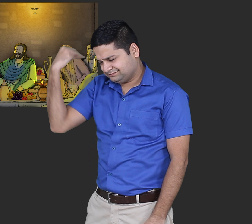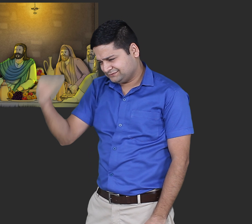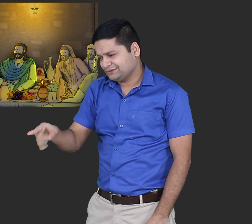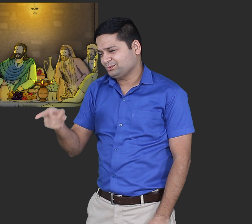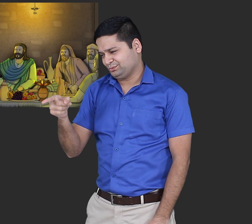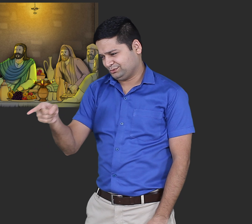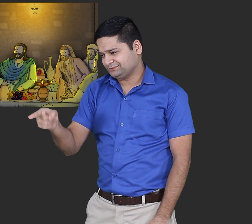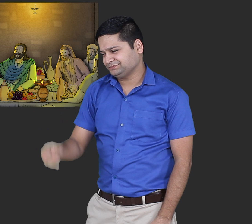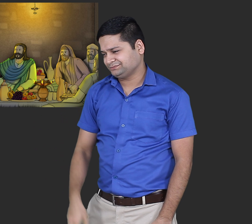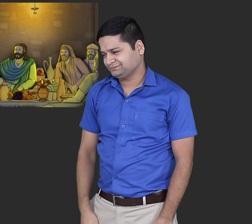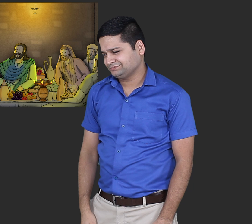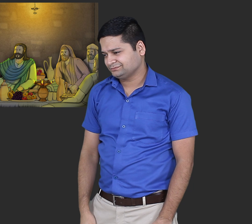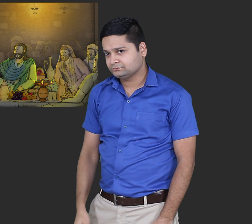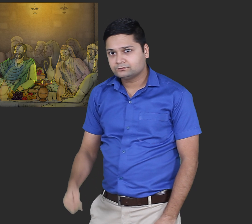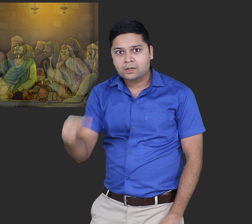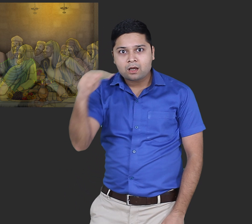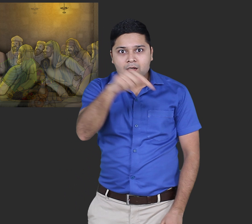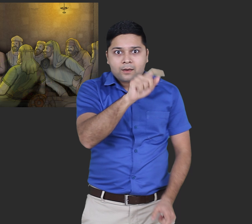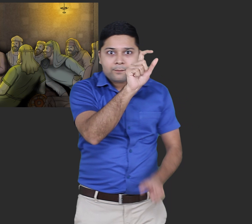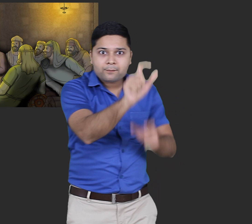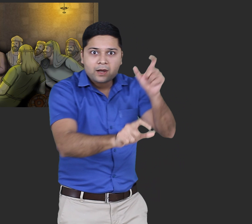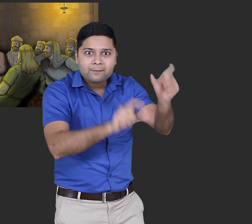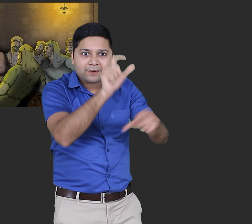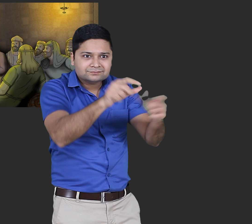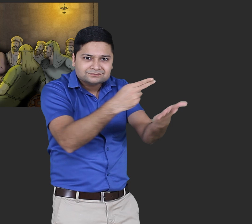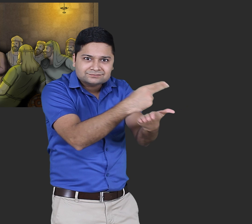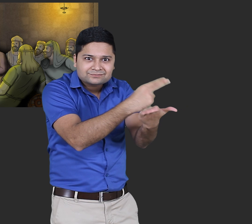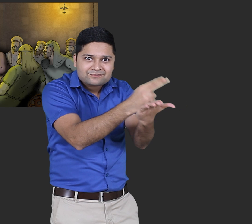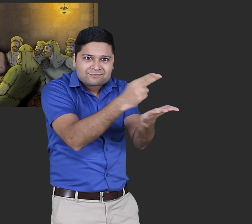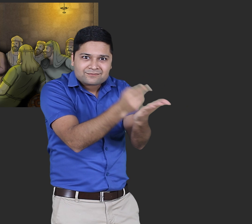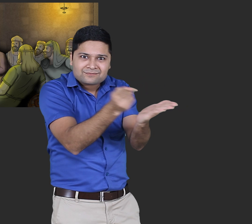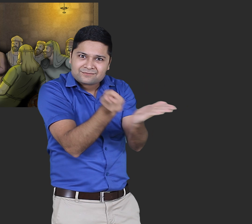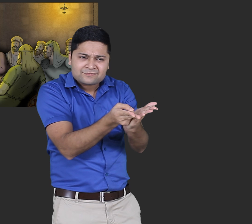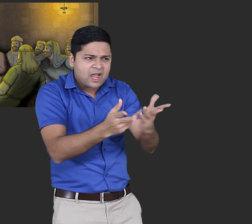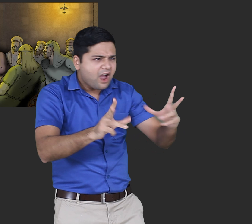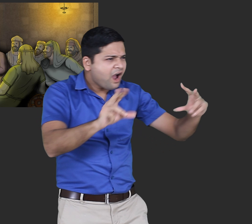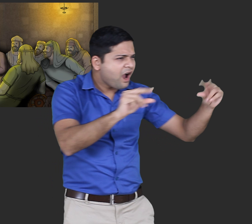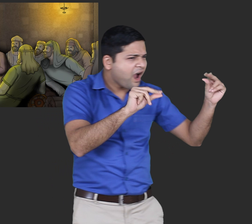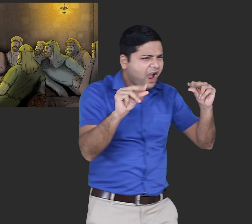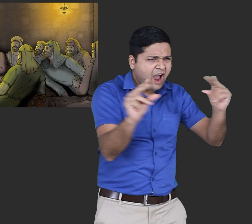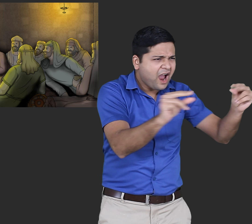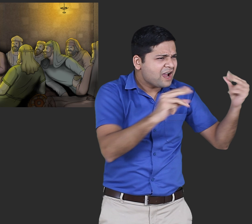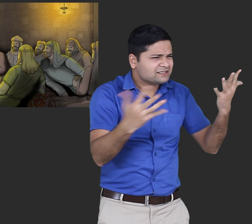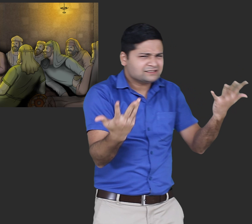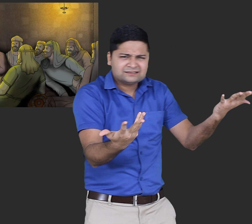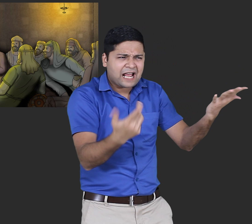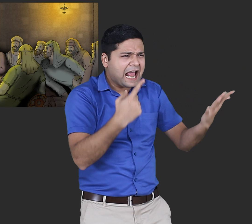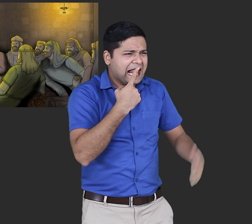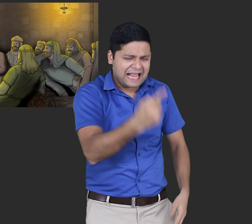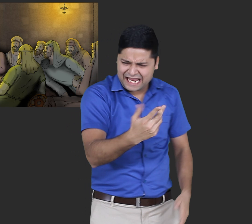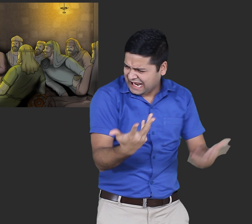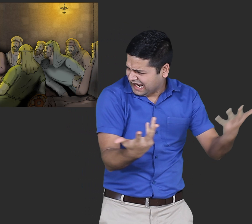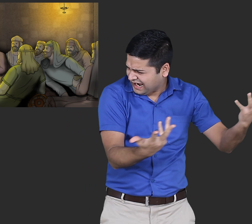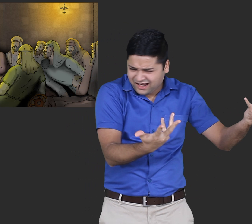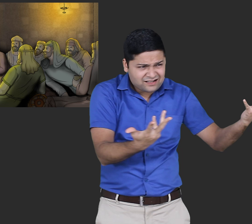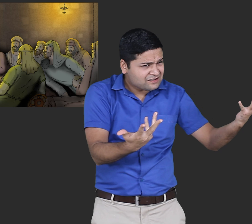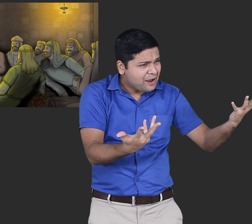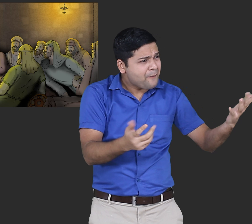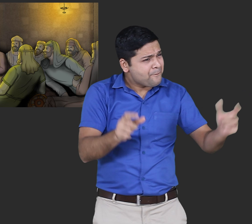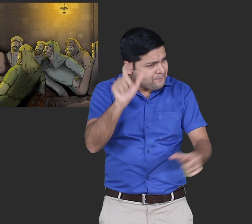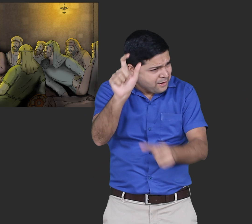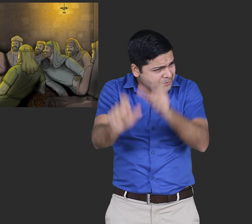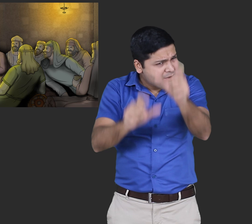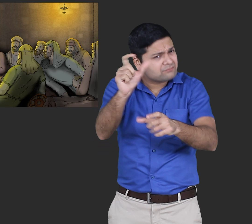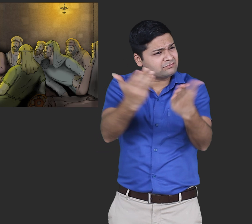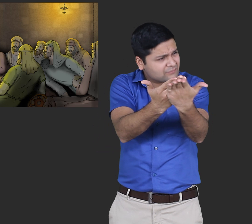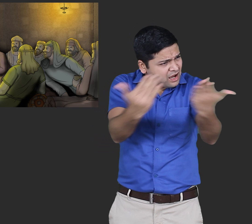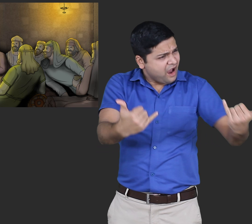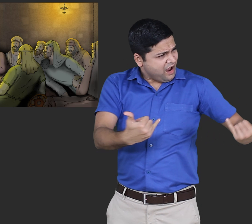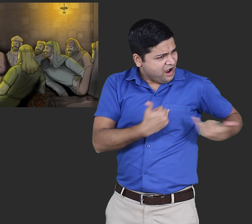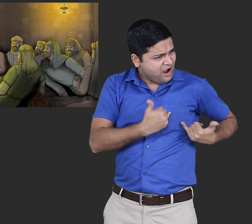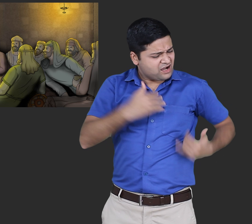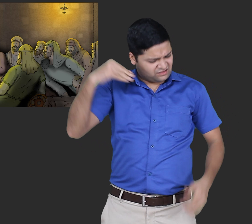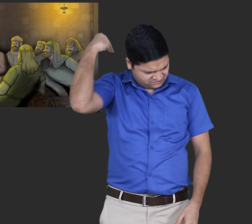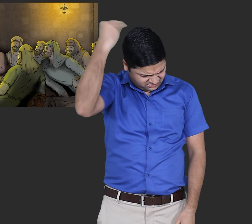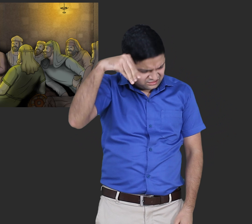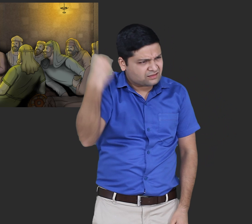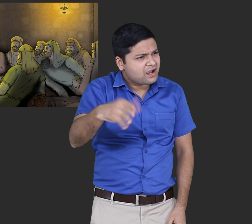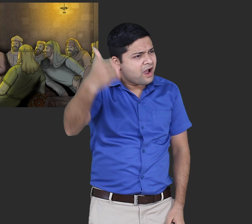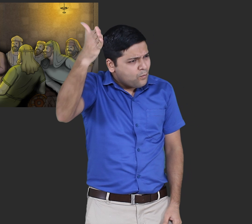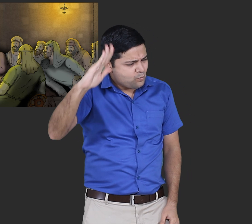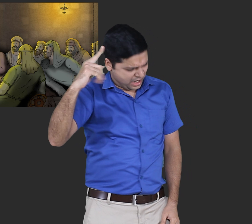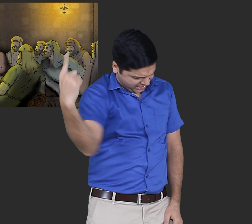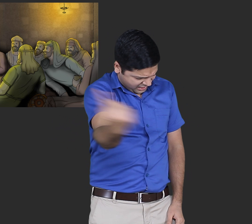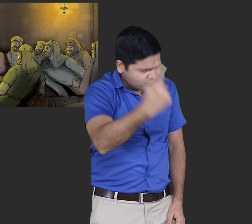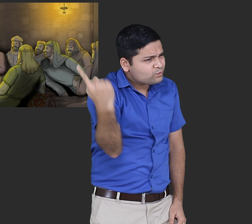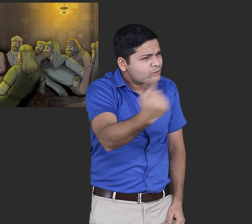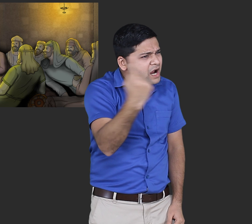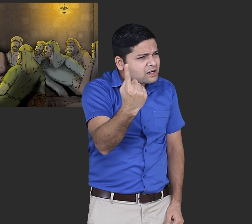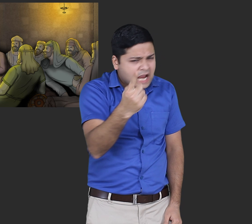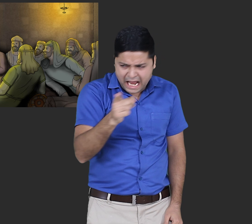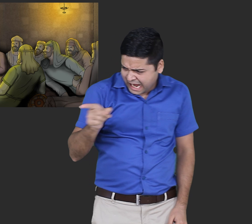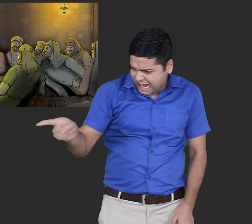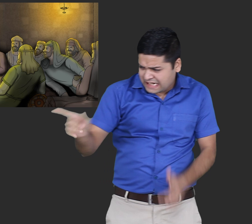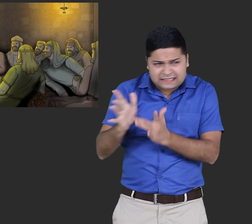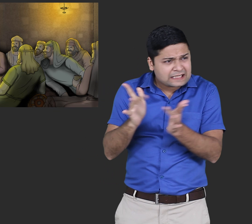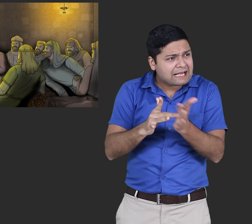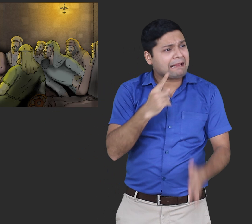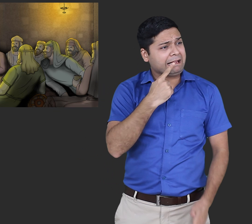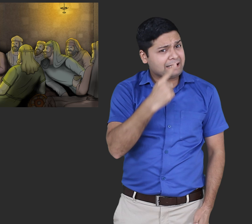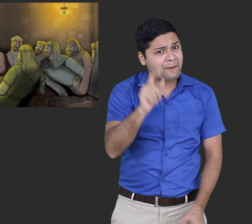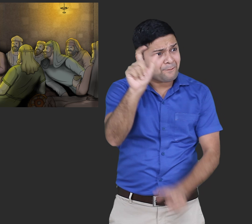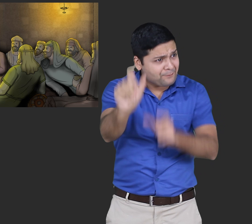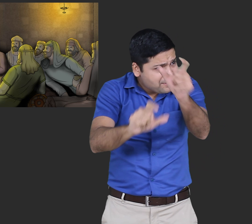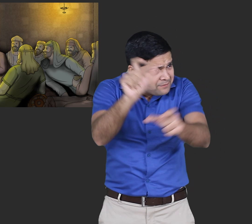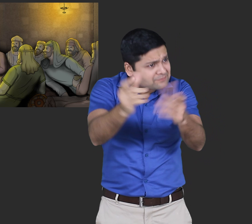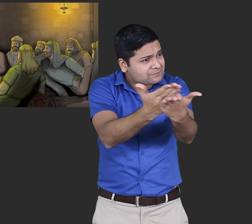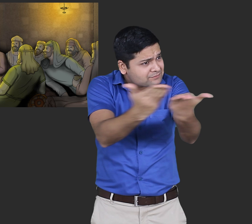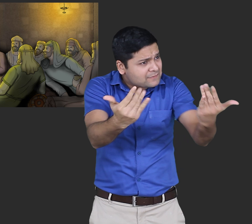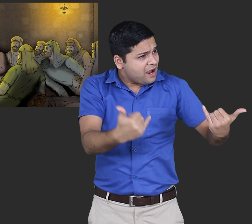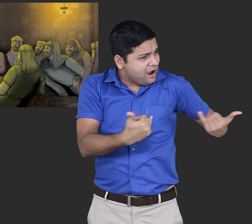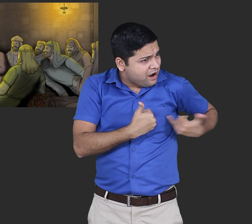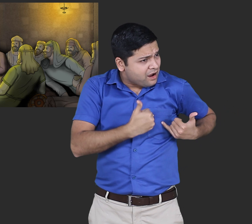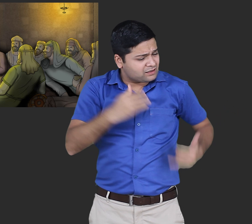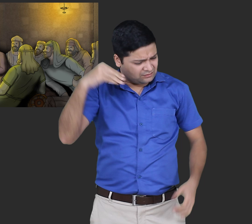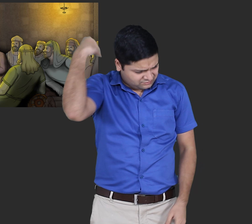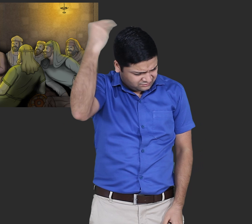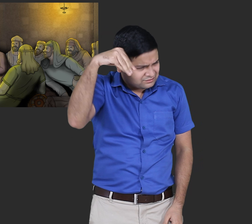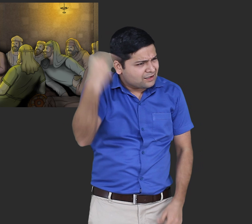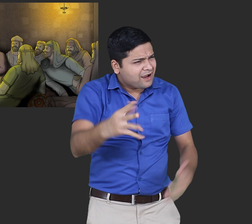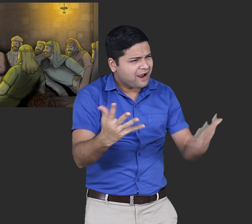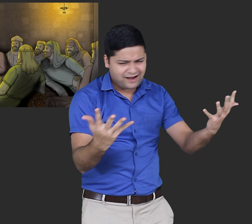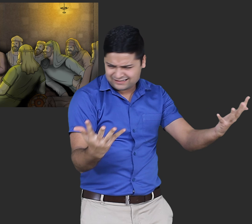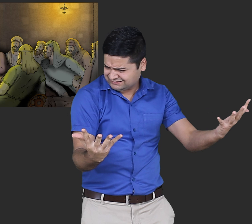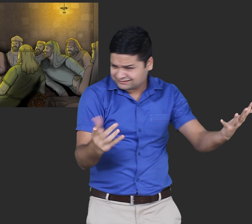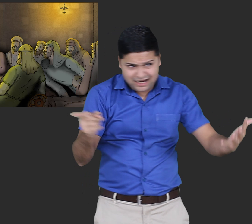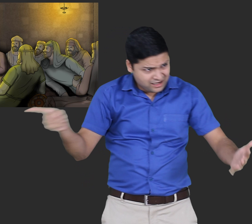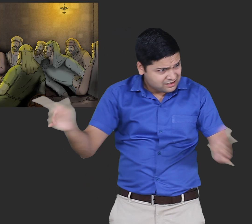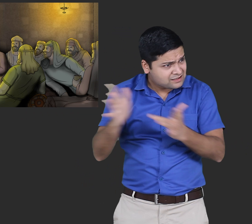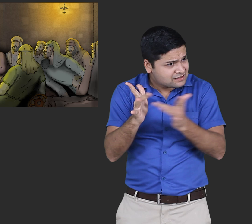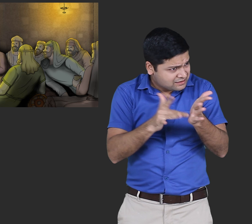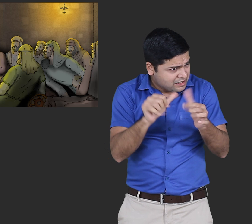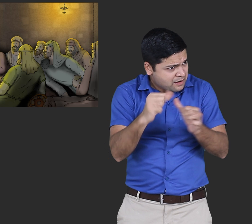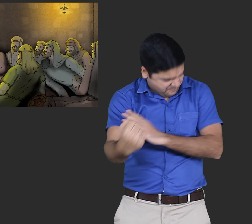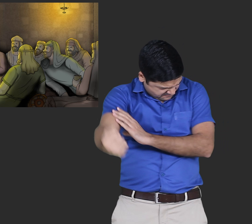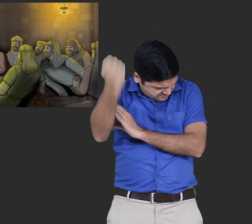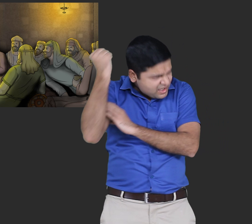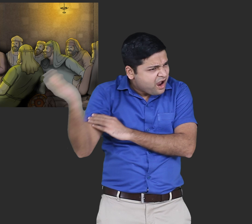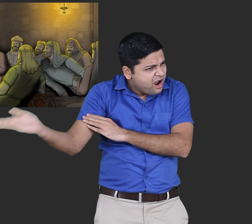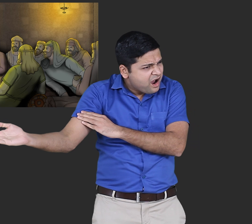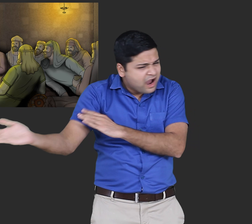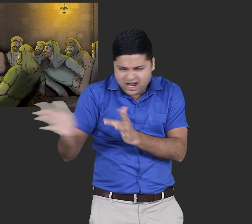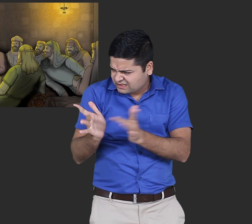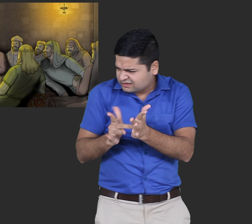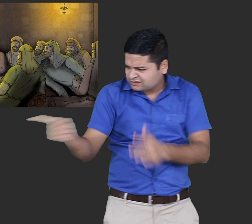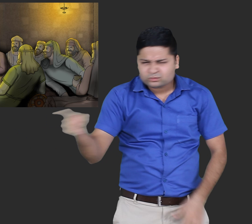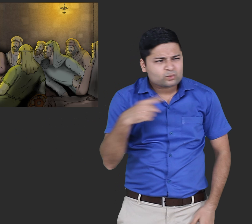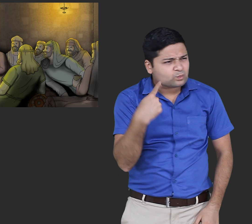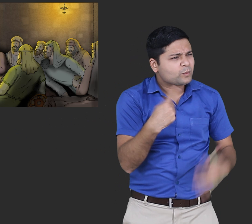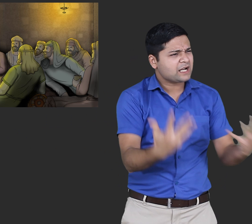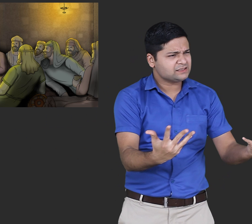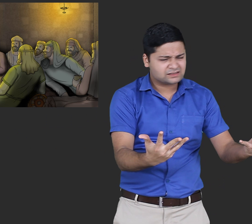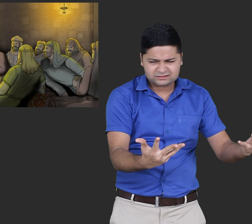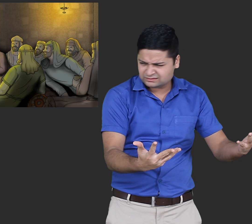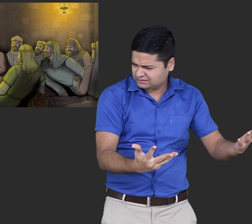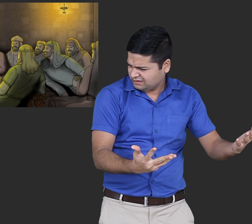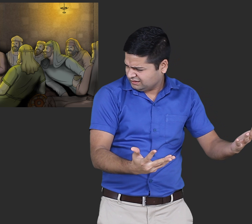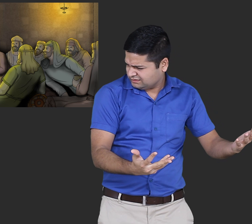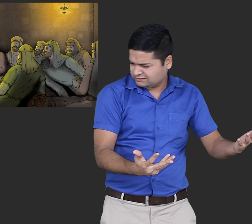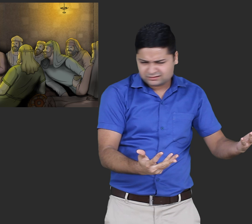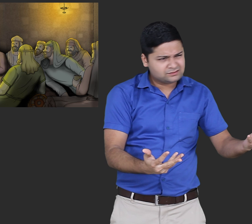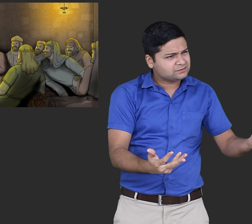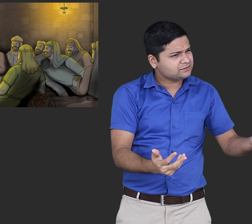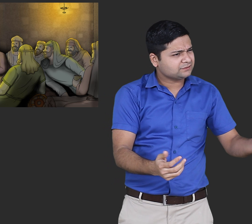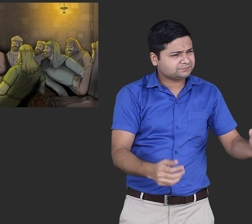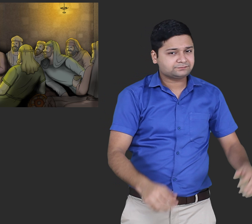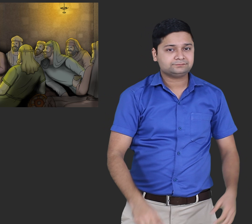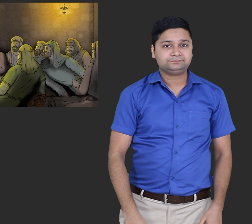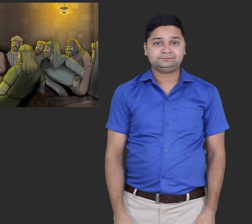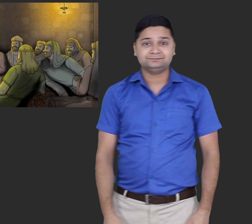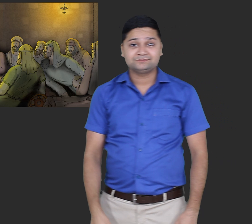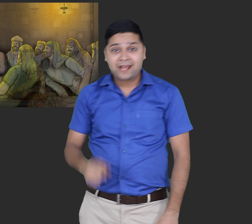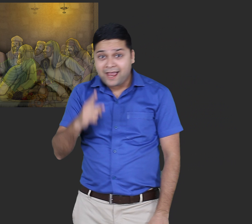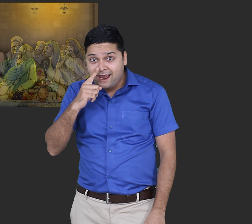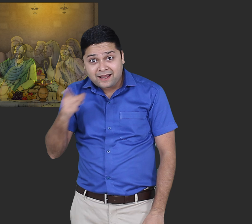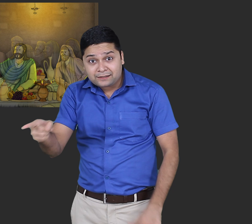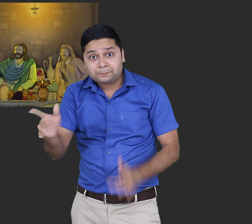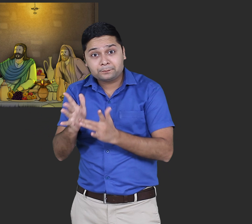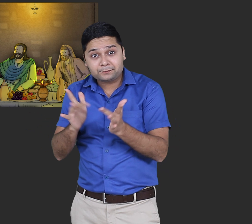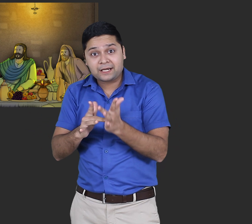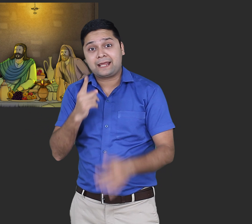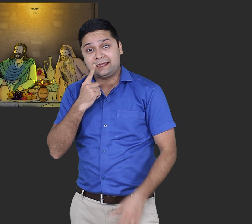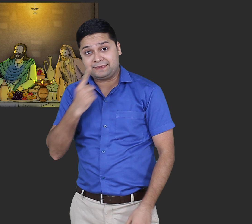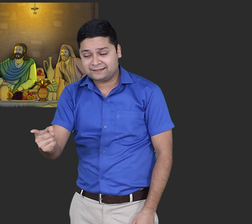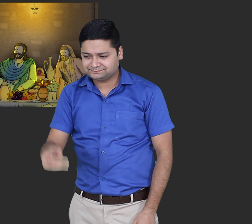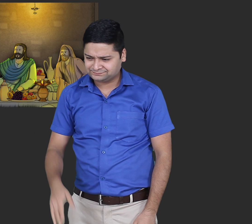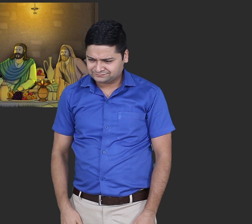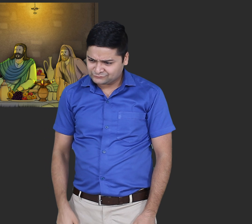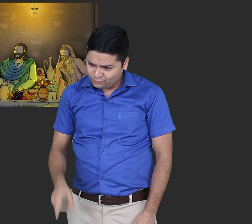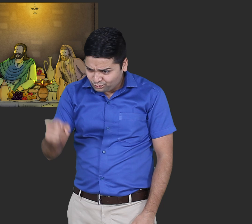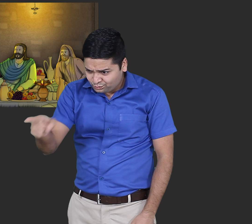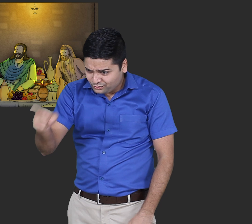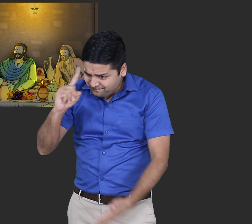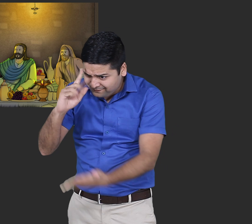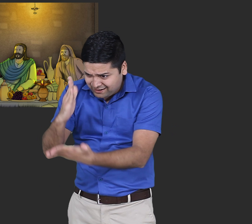But those at the table began to say to themselves, “Who is this who even forgives sins?”